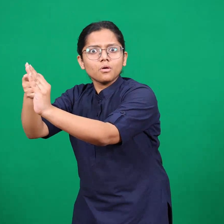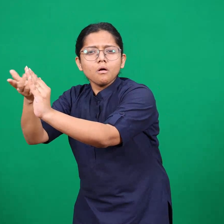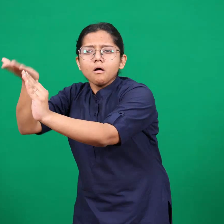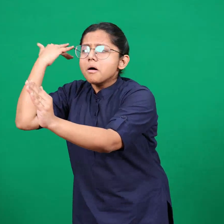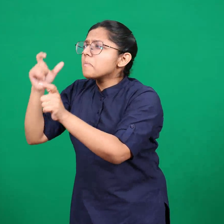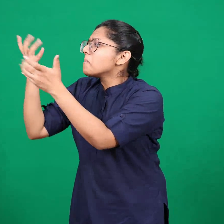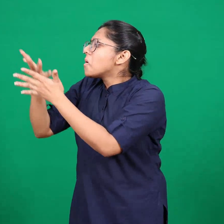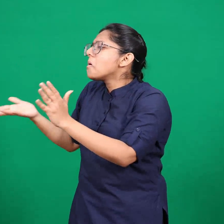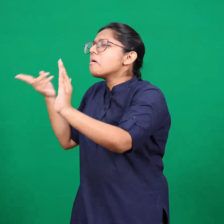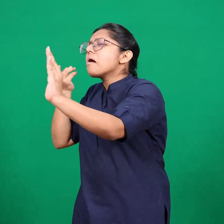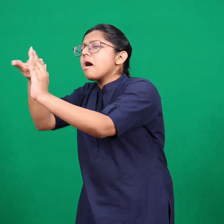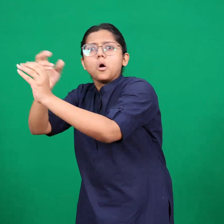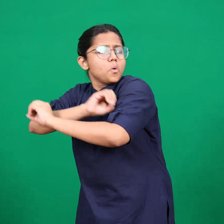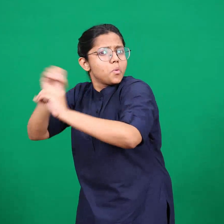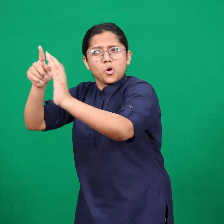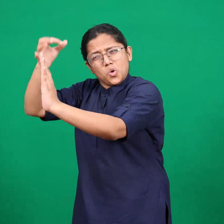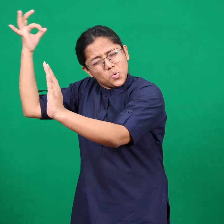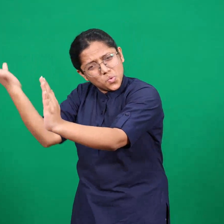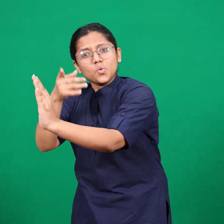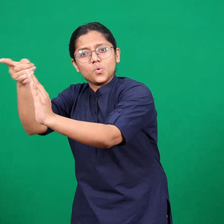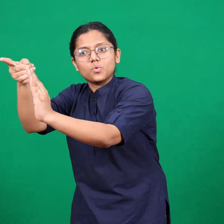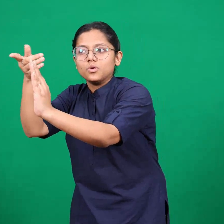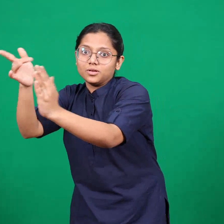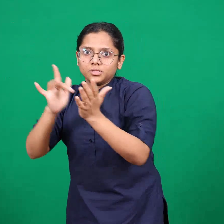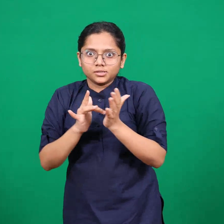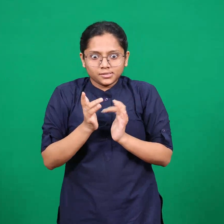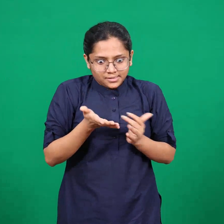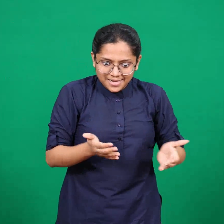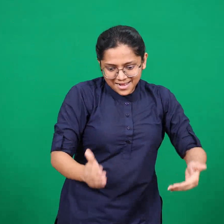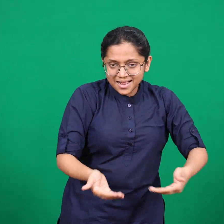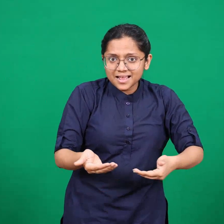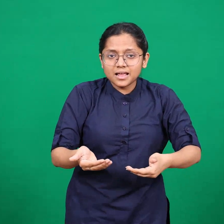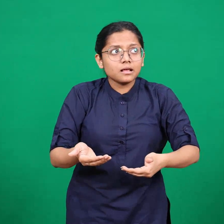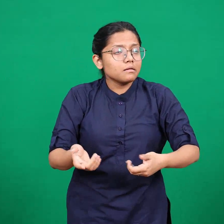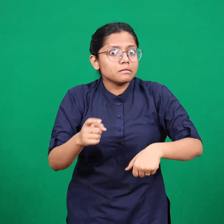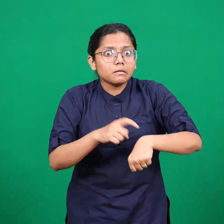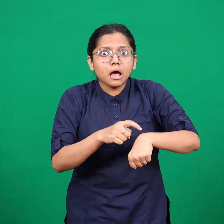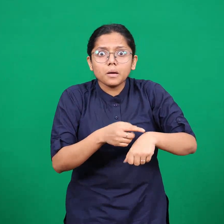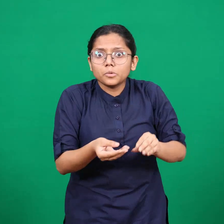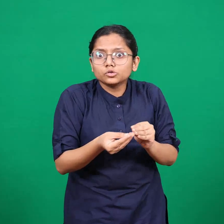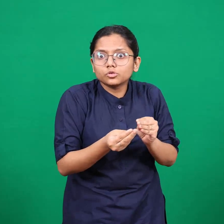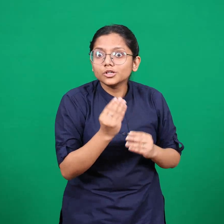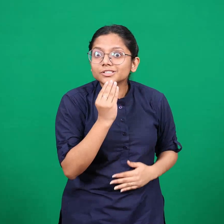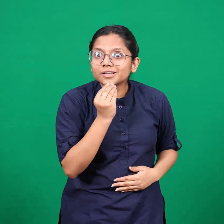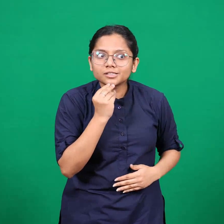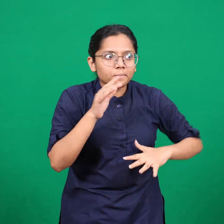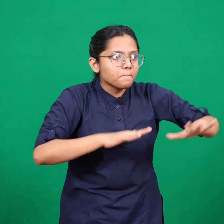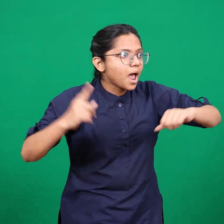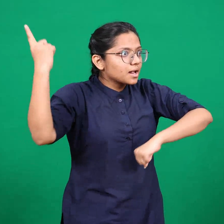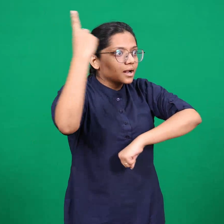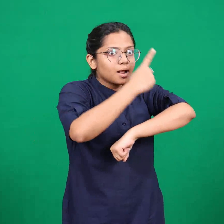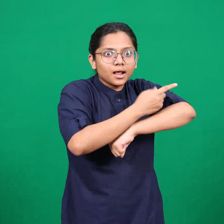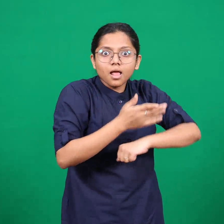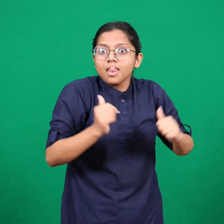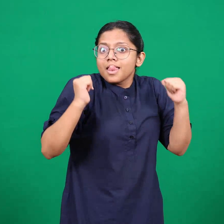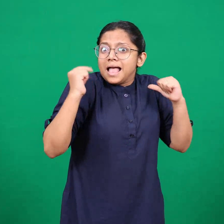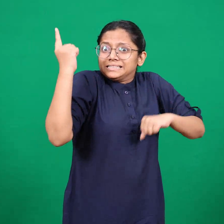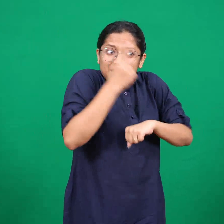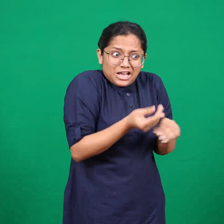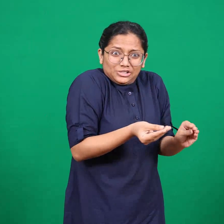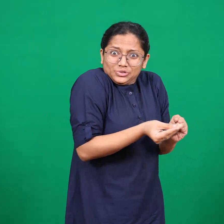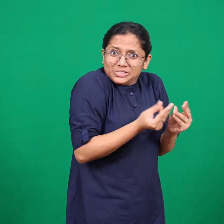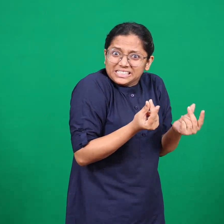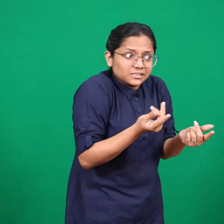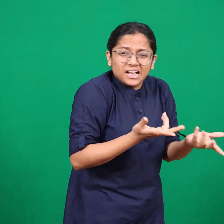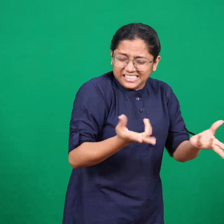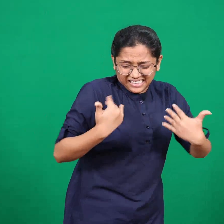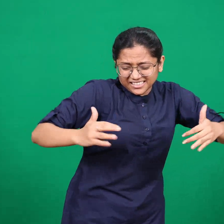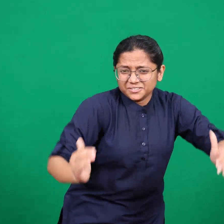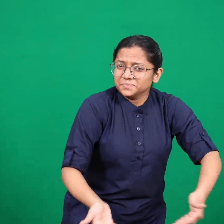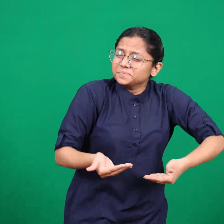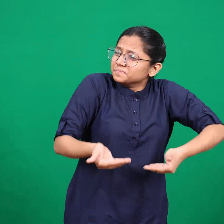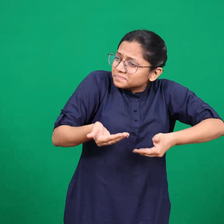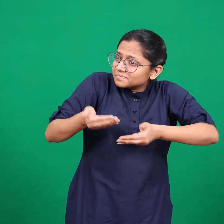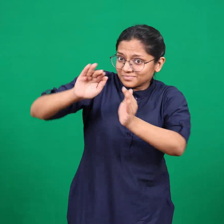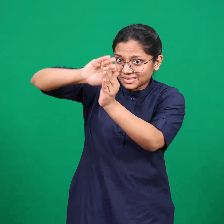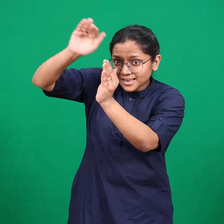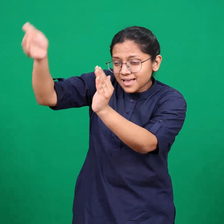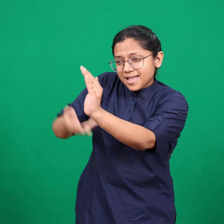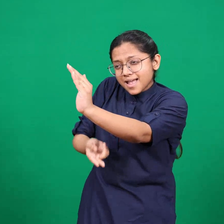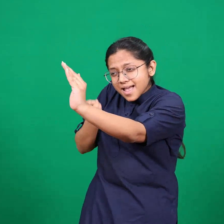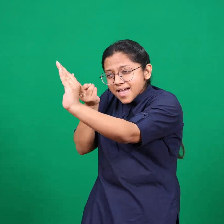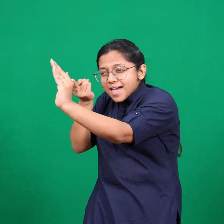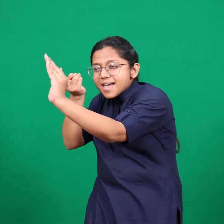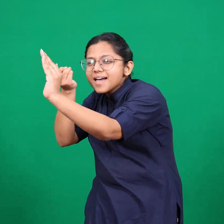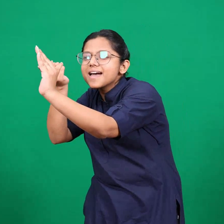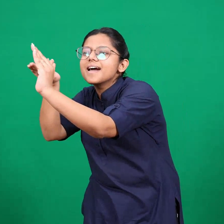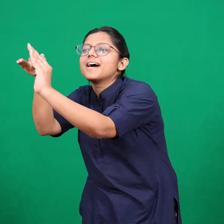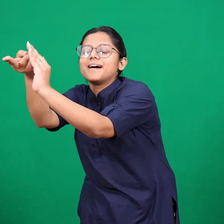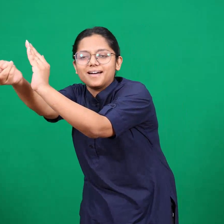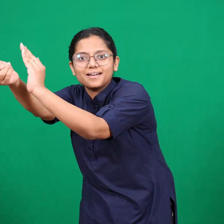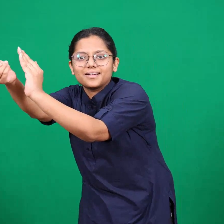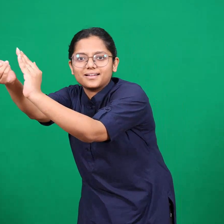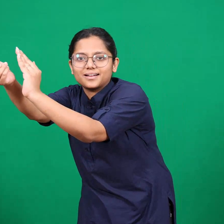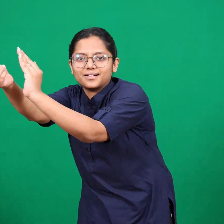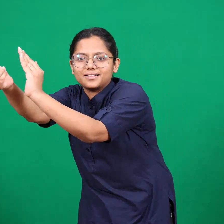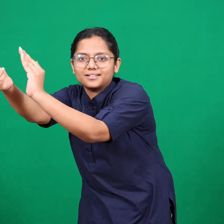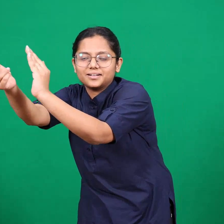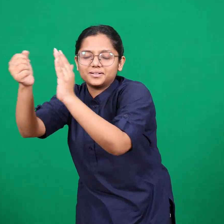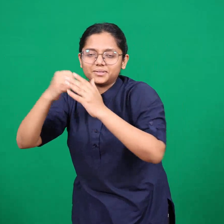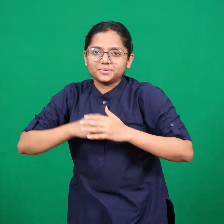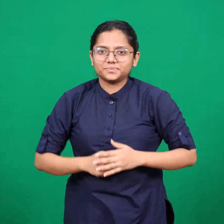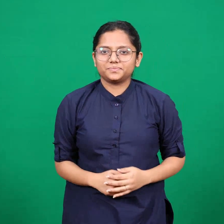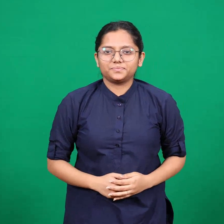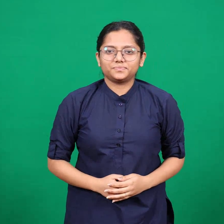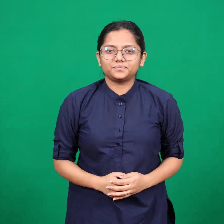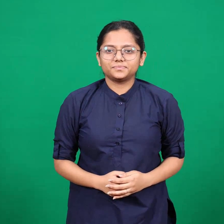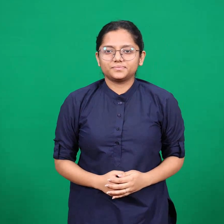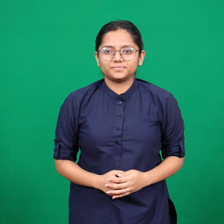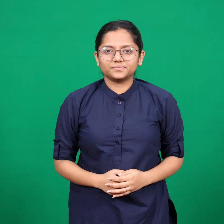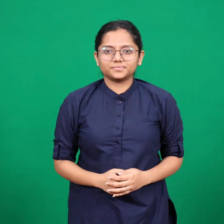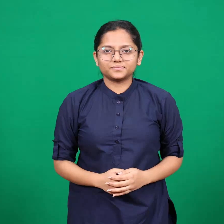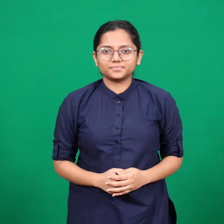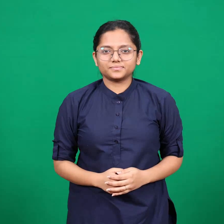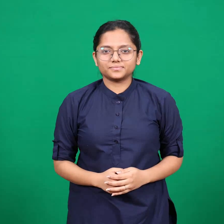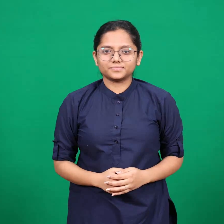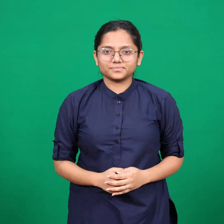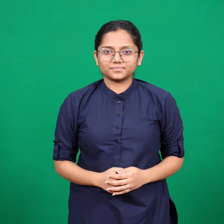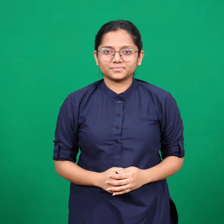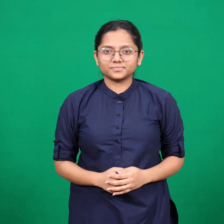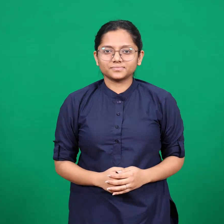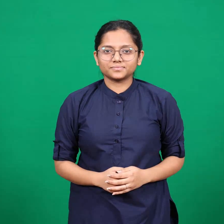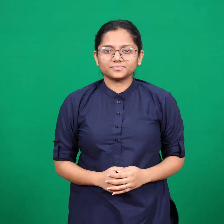And because it was the Jewish day of Preparation and the tomb was nearby, they placed Jesus there.